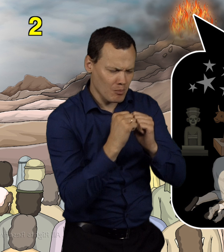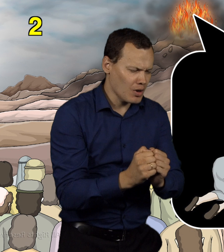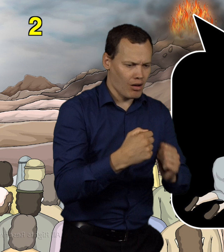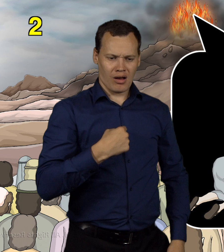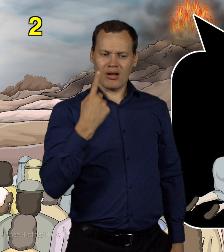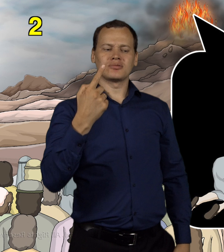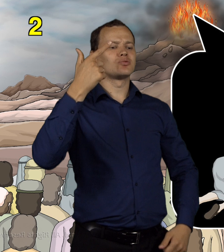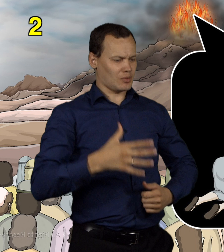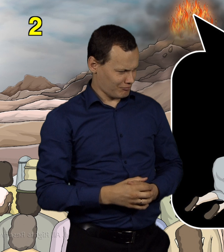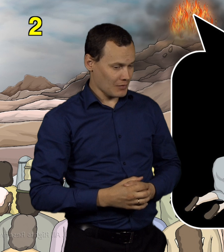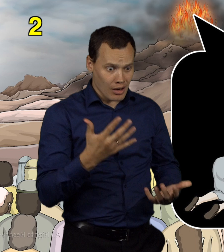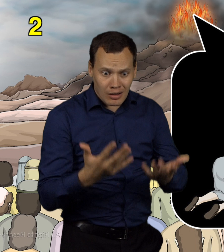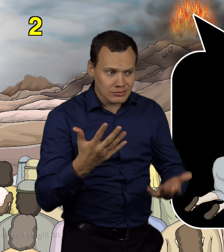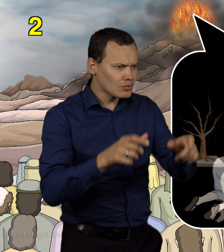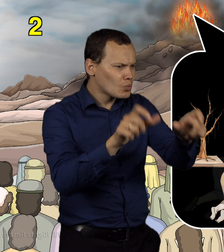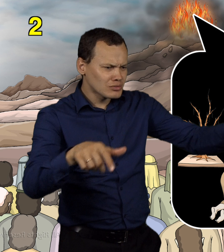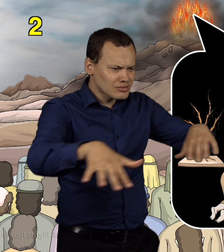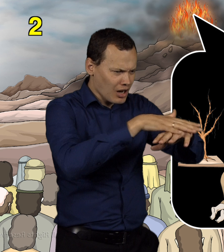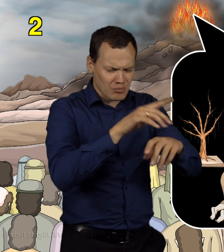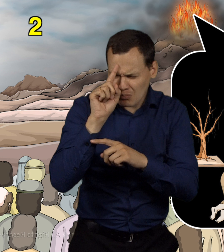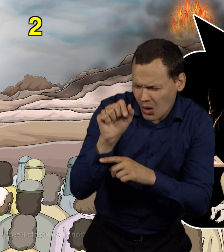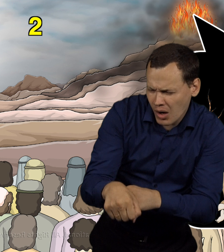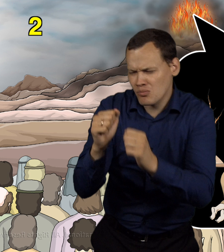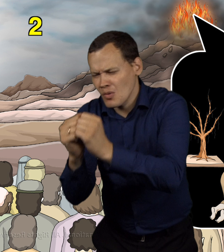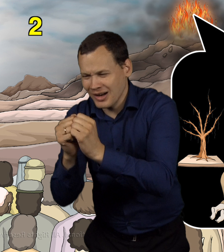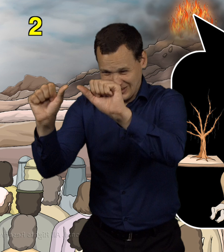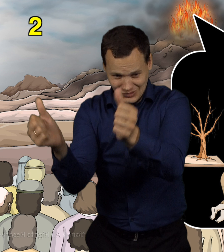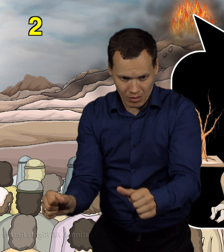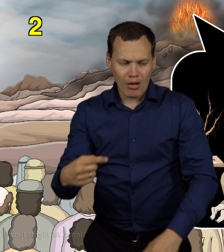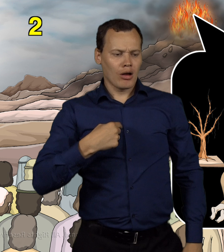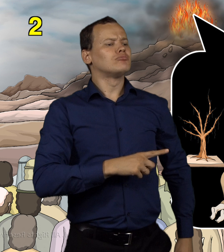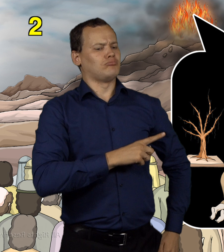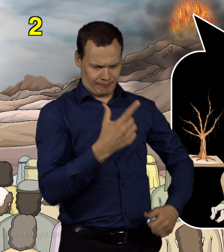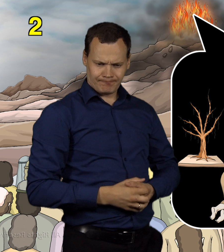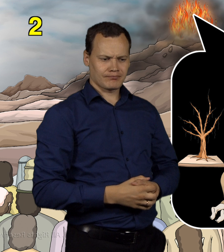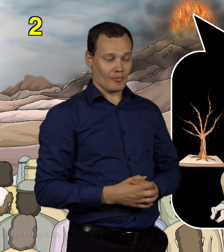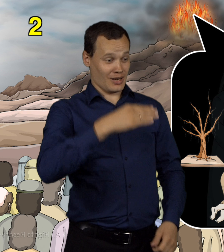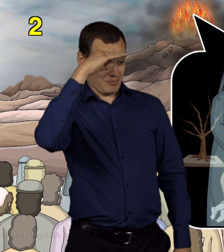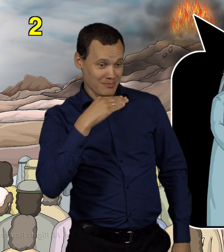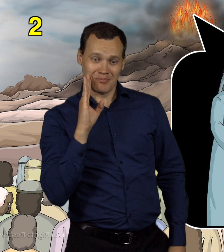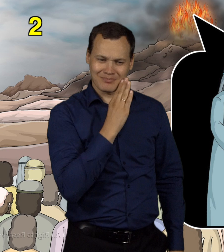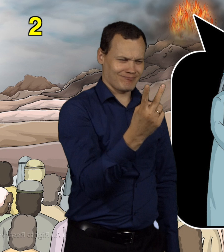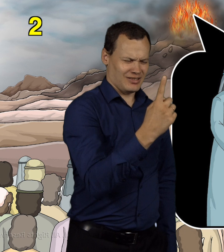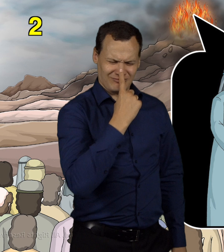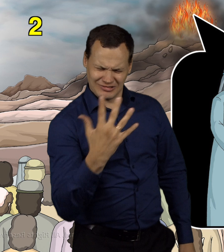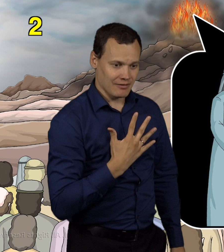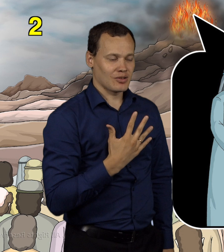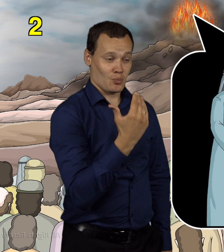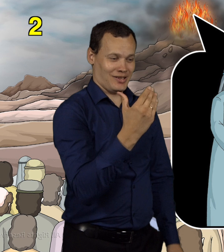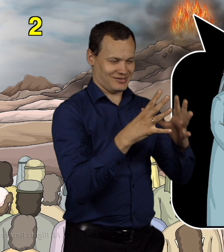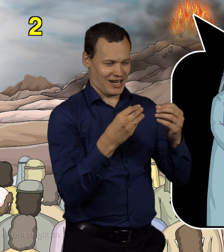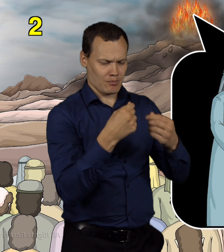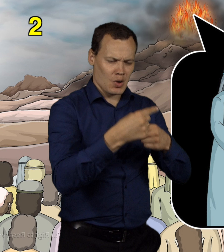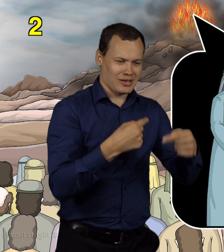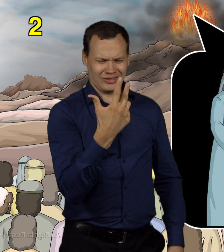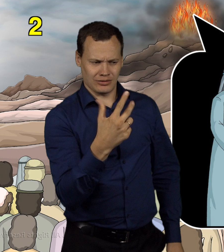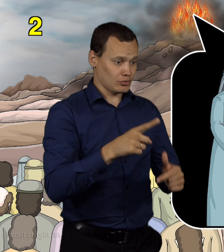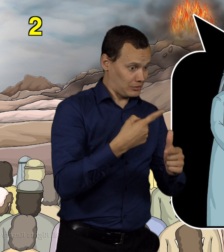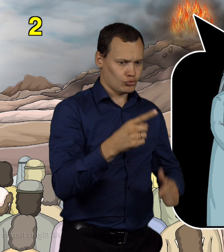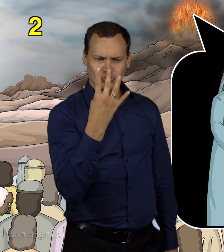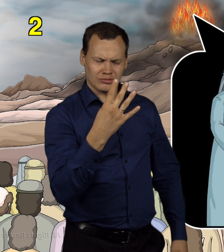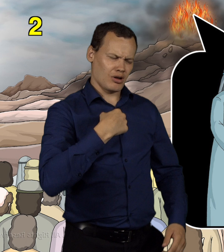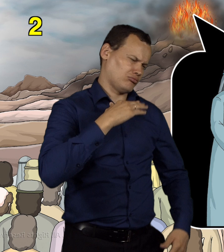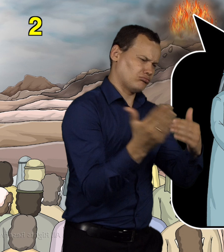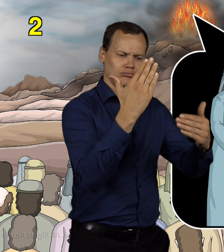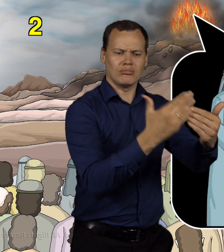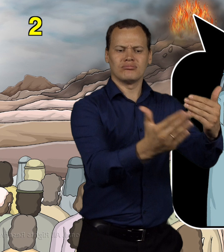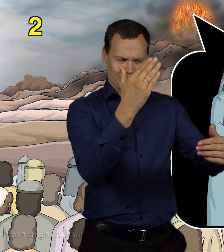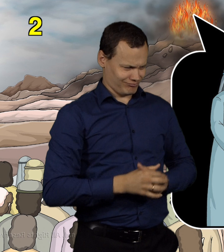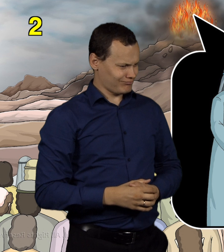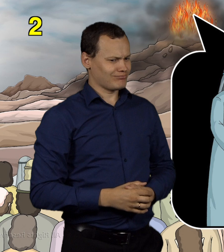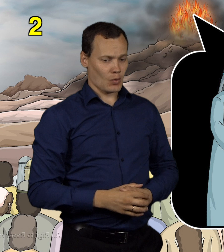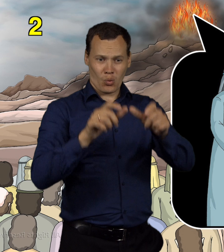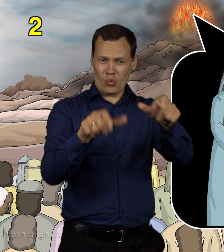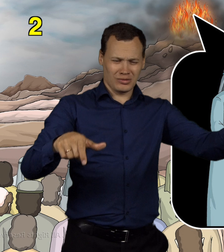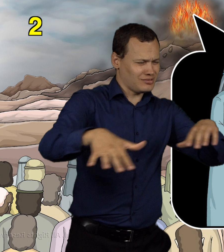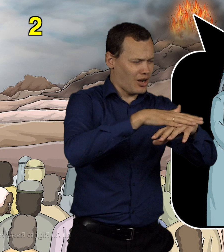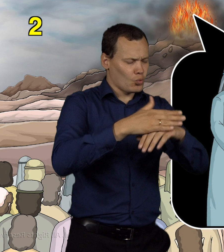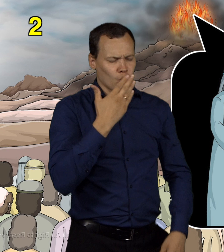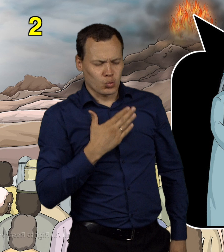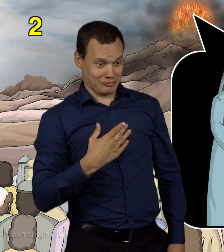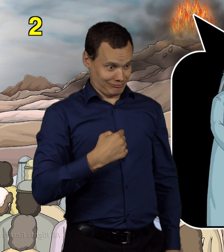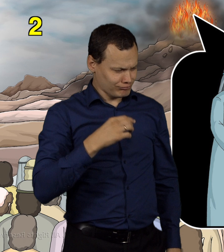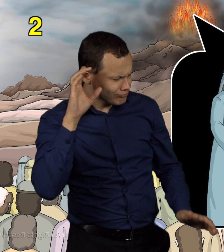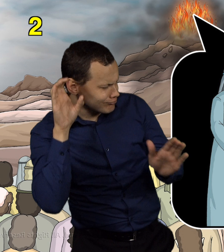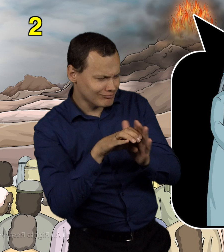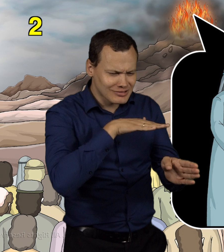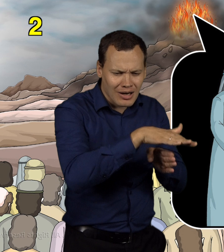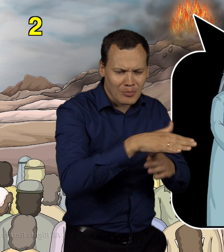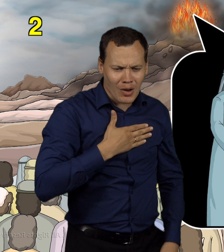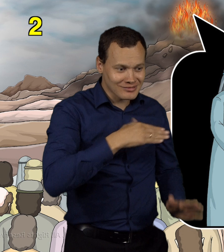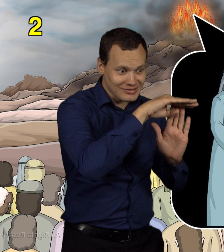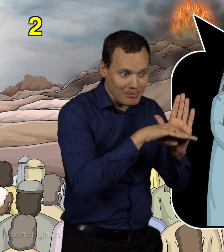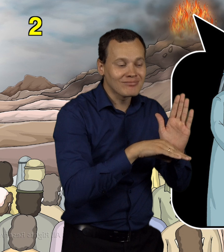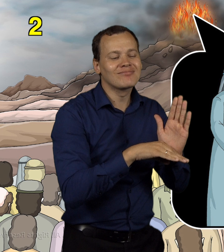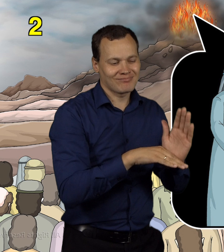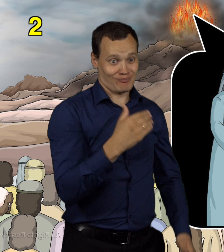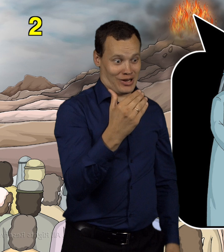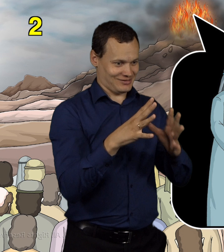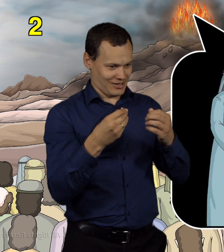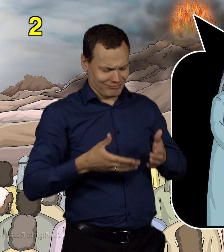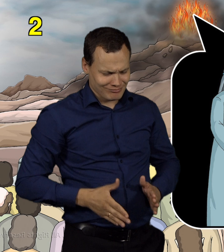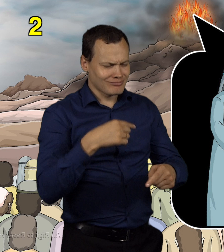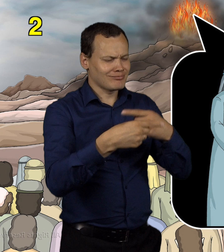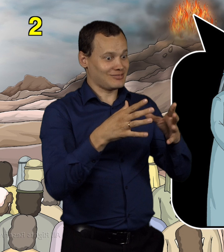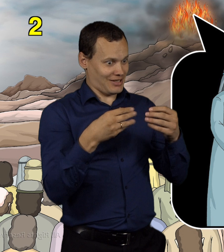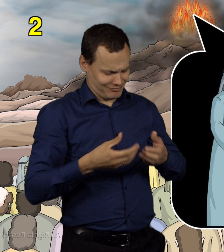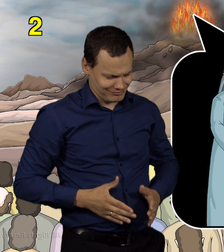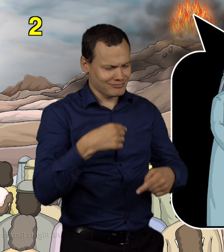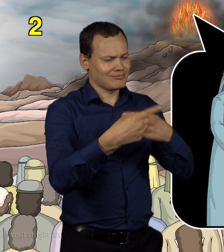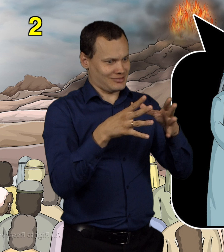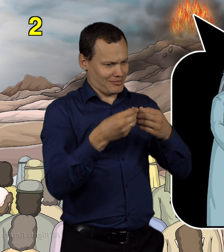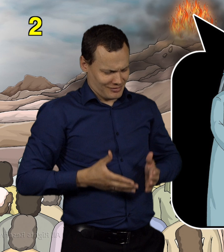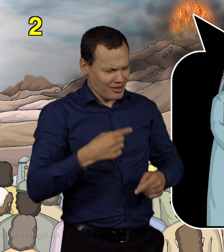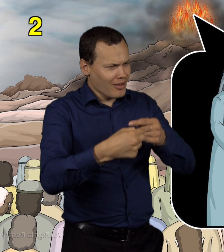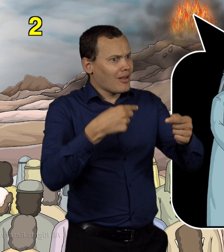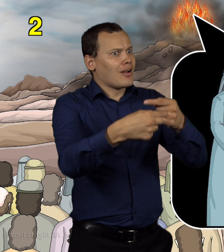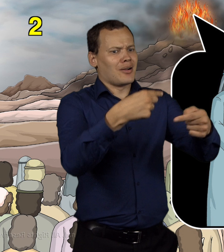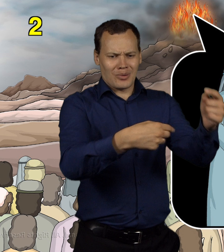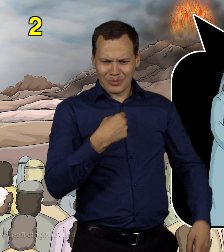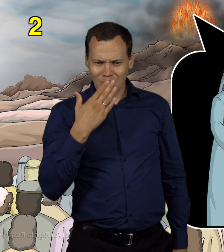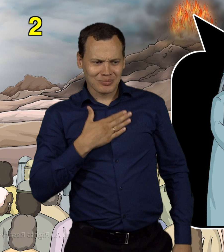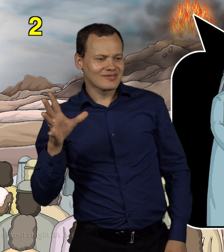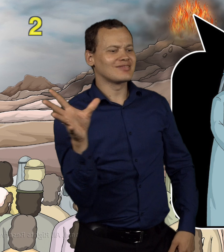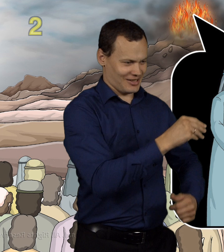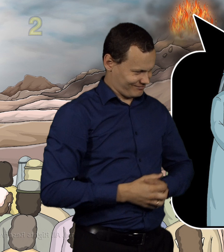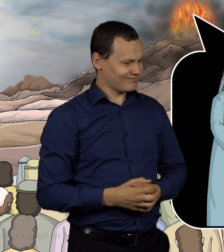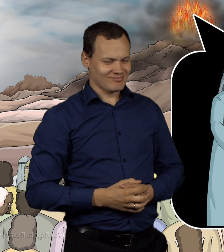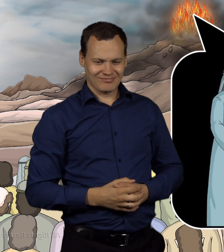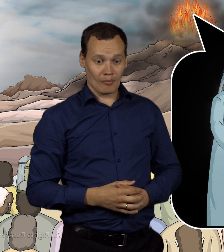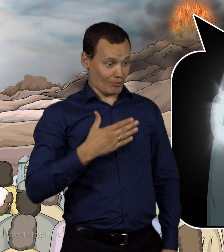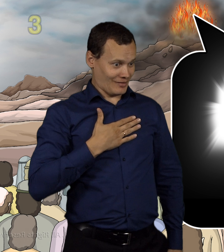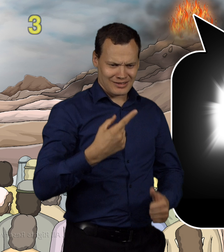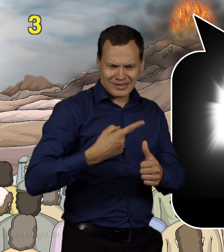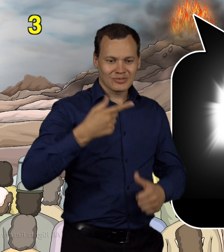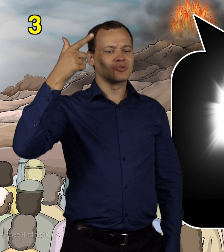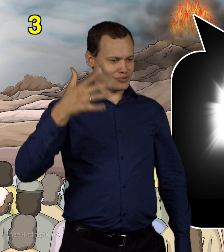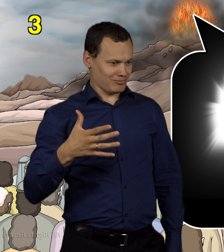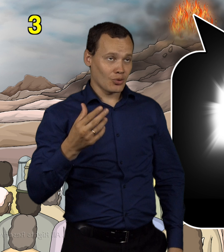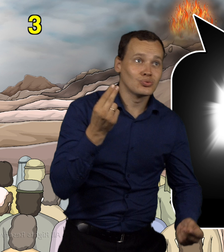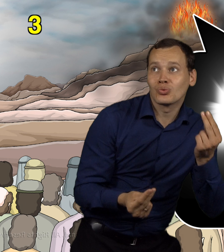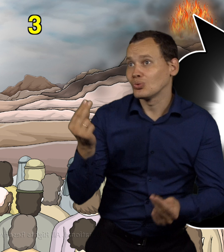for I, the LORD your God, am a jealous God, visiting the iniquity of the fathers on their children to the third and fourth generations of those who hate Me, but showing loving devotion to a thousand generations of those who love Me and keep My commandments.